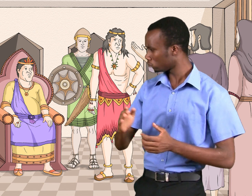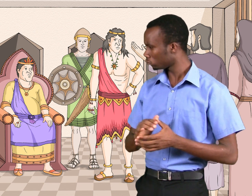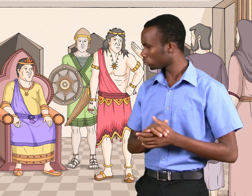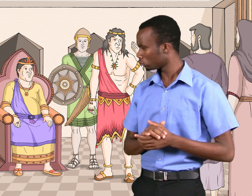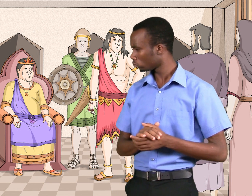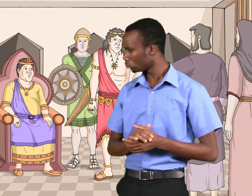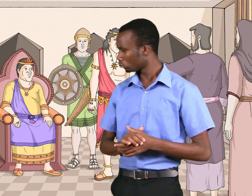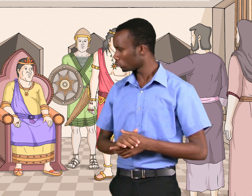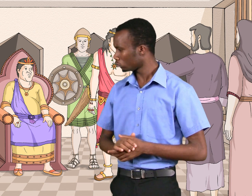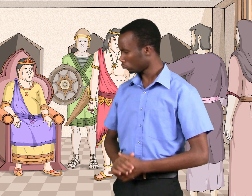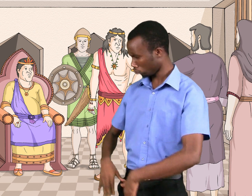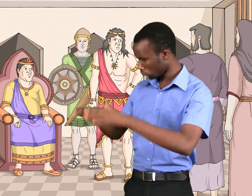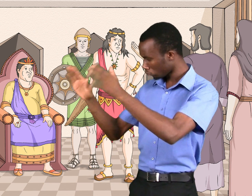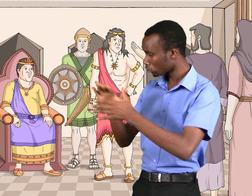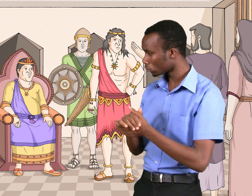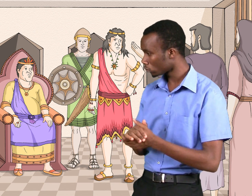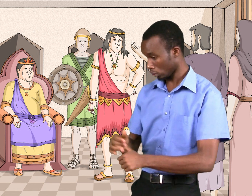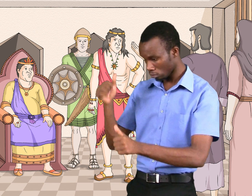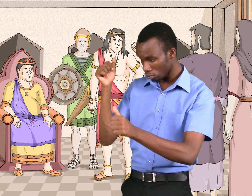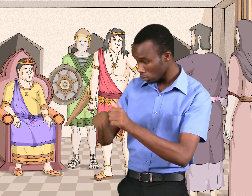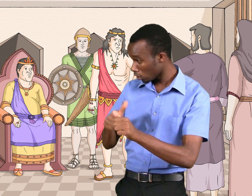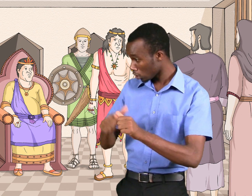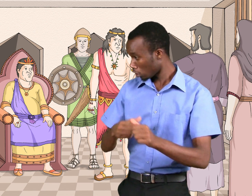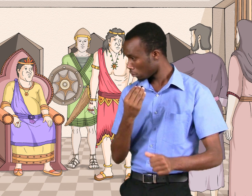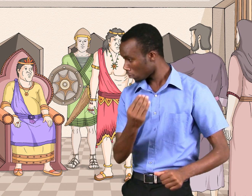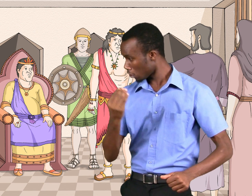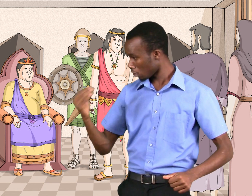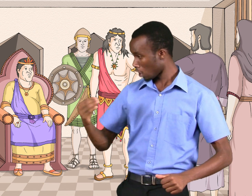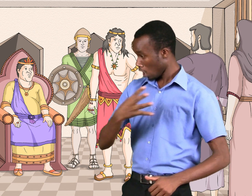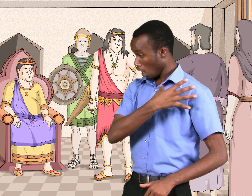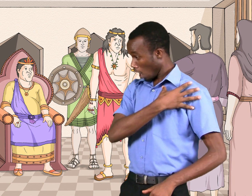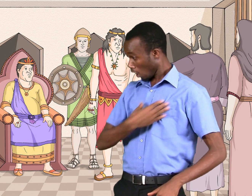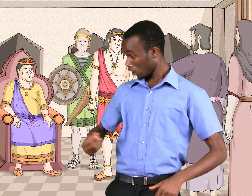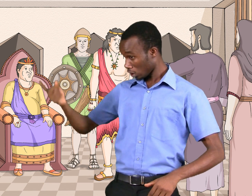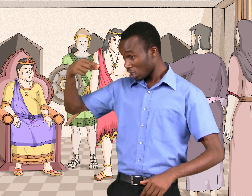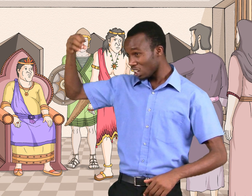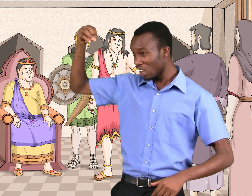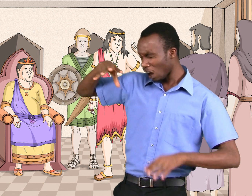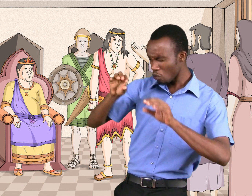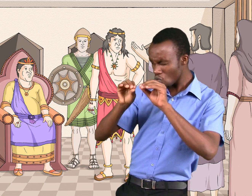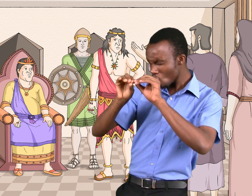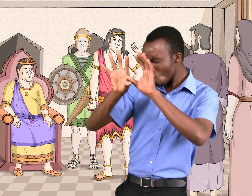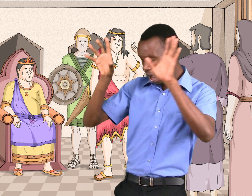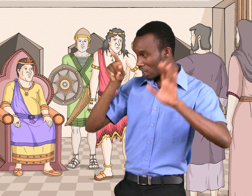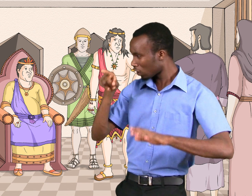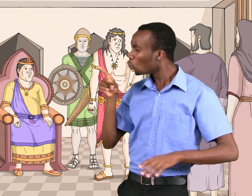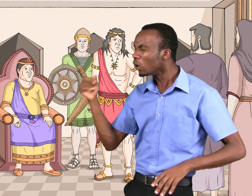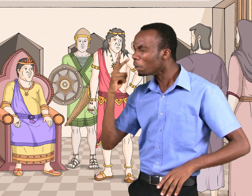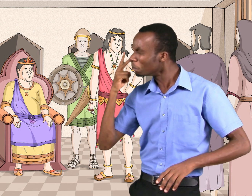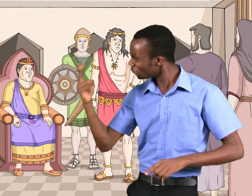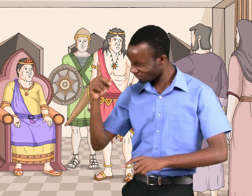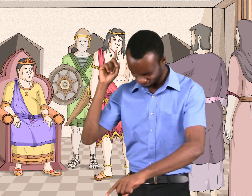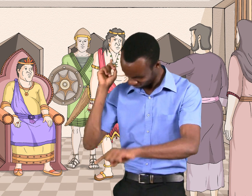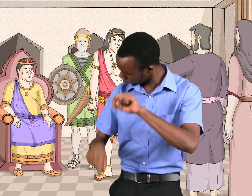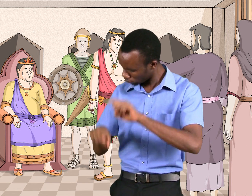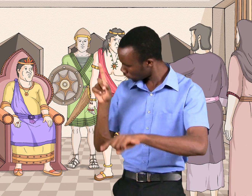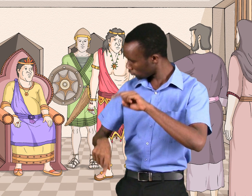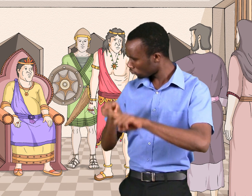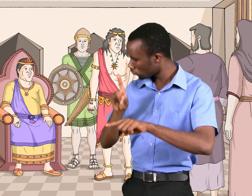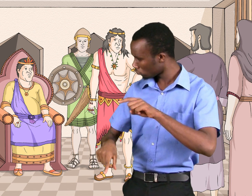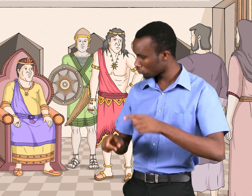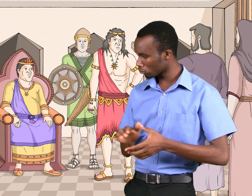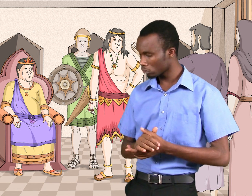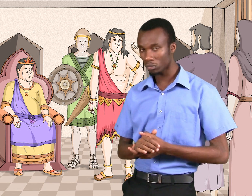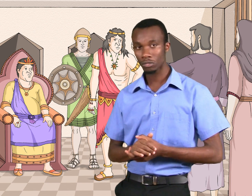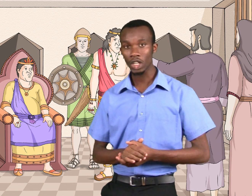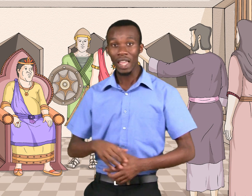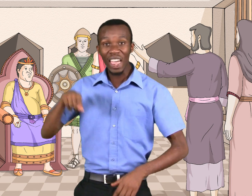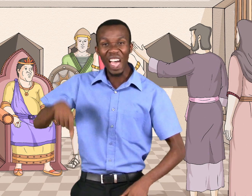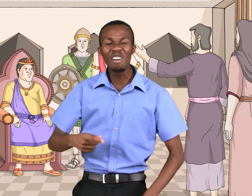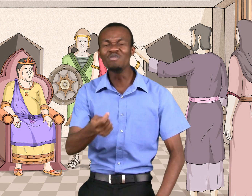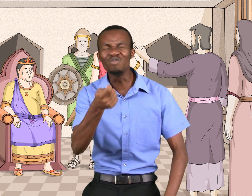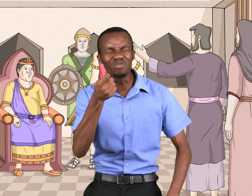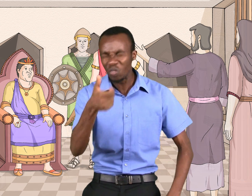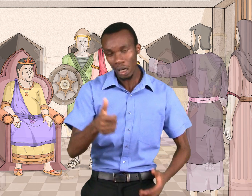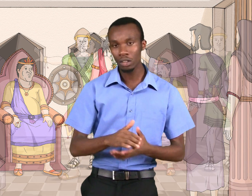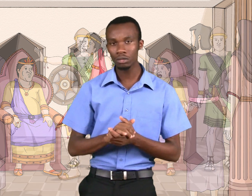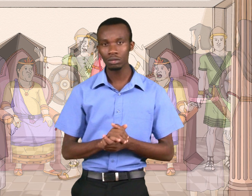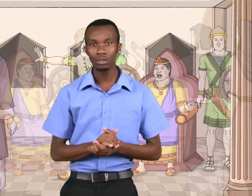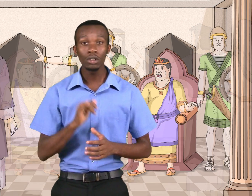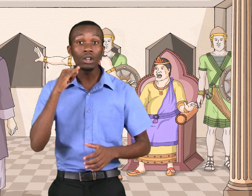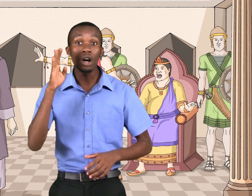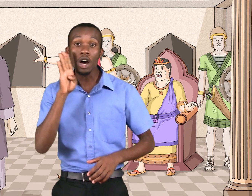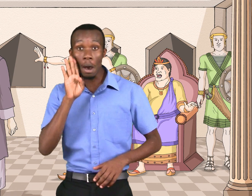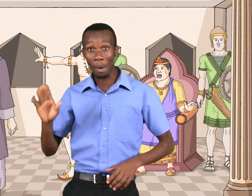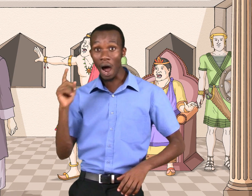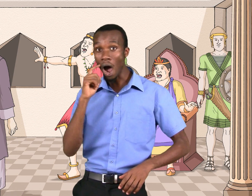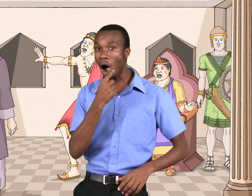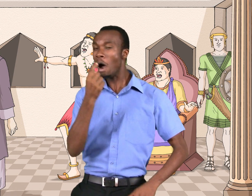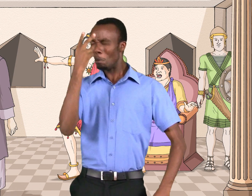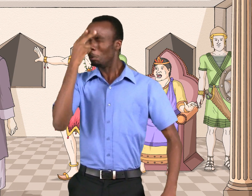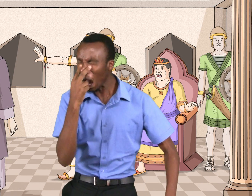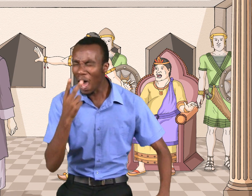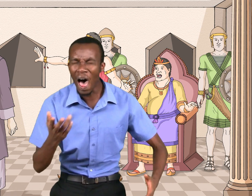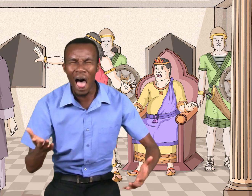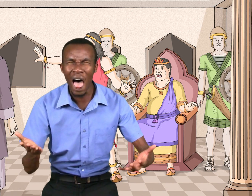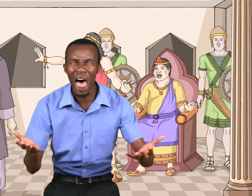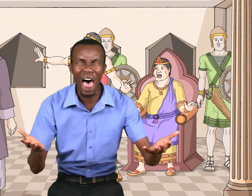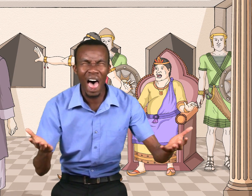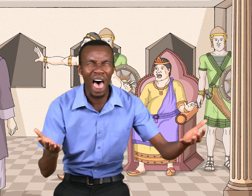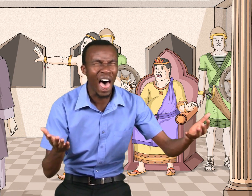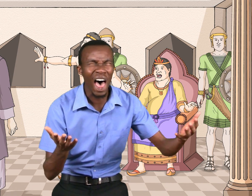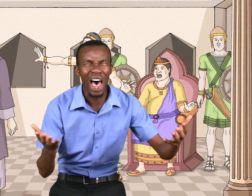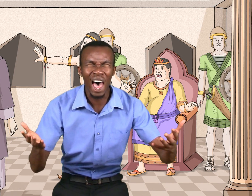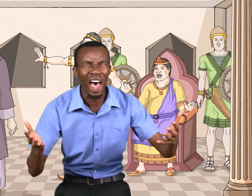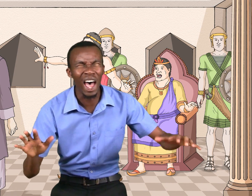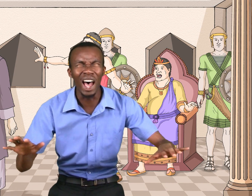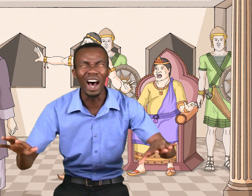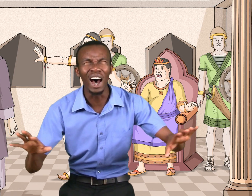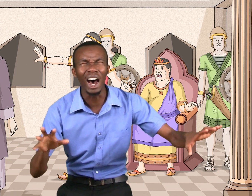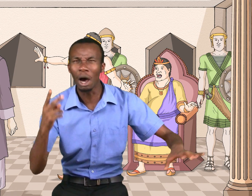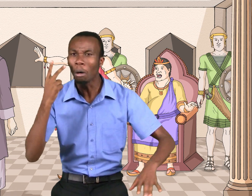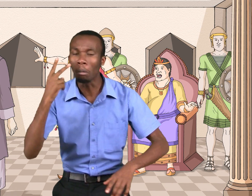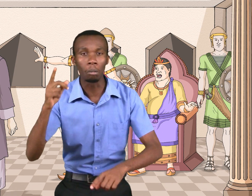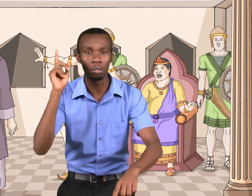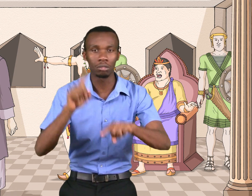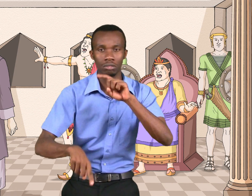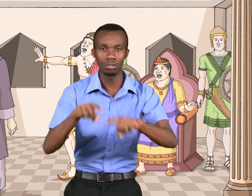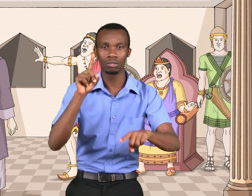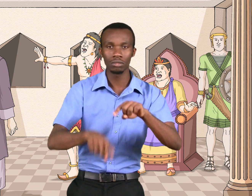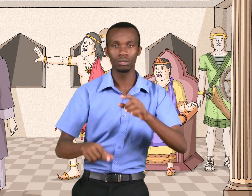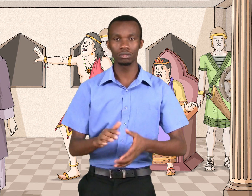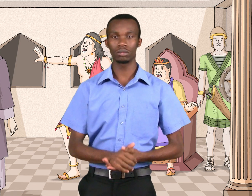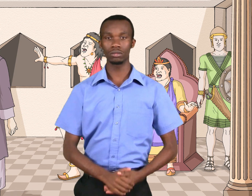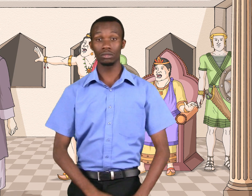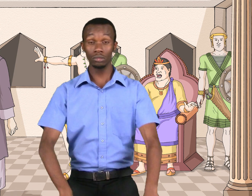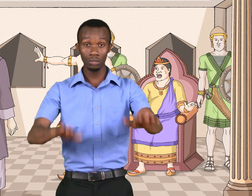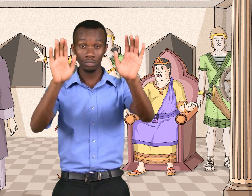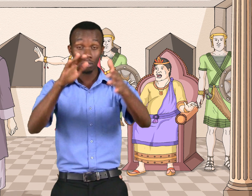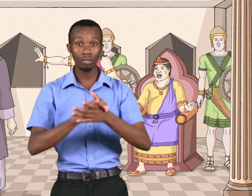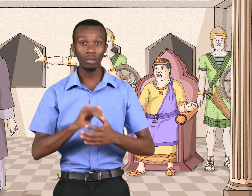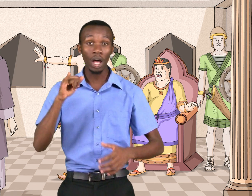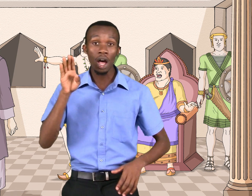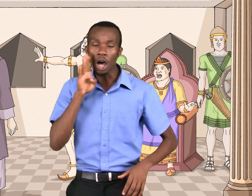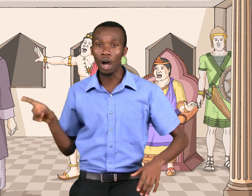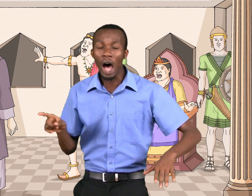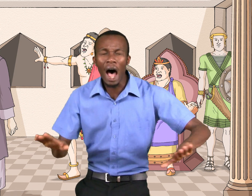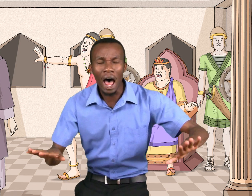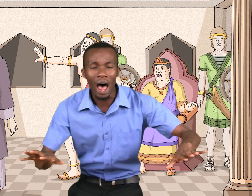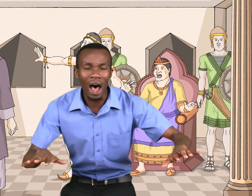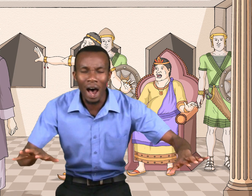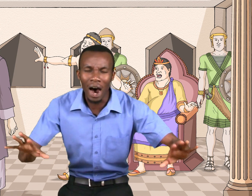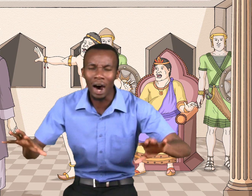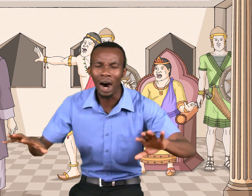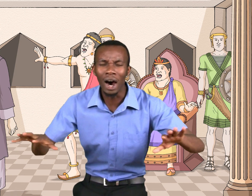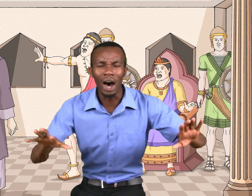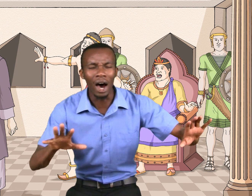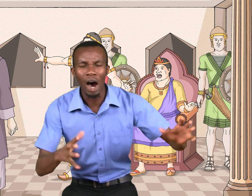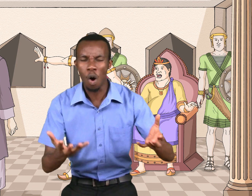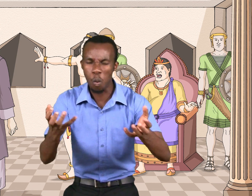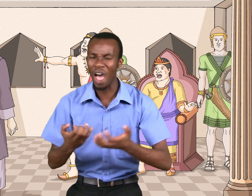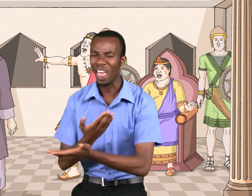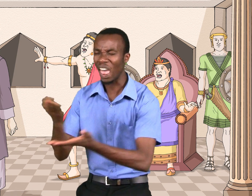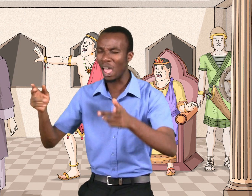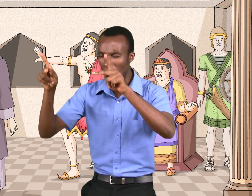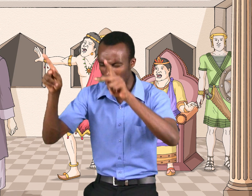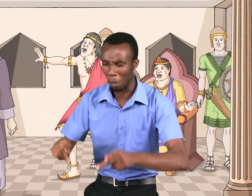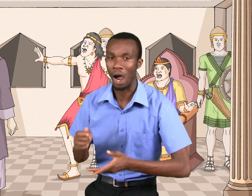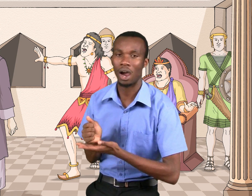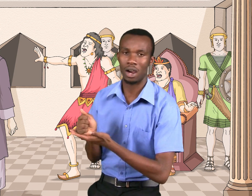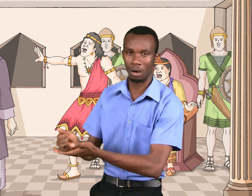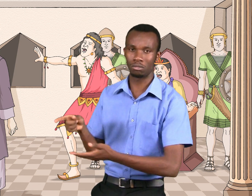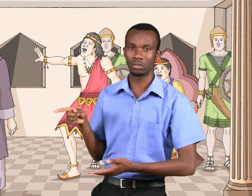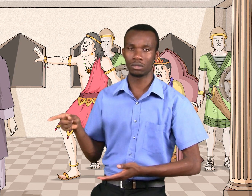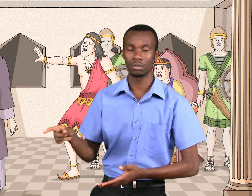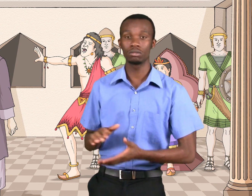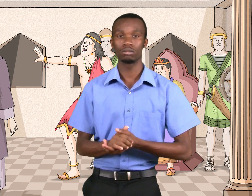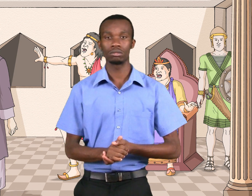Now look, the hand of the Lord is against you, and for a time you will be blind and unable to see the light of the sun.”